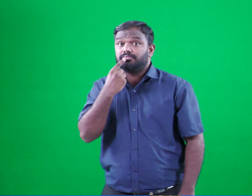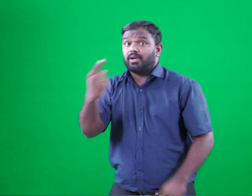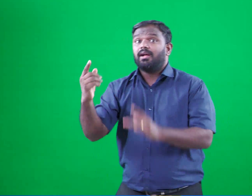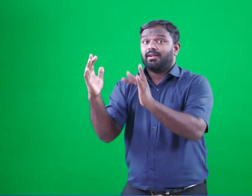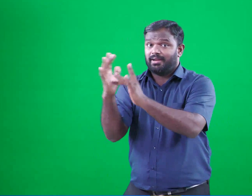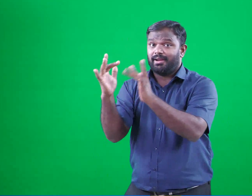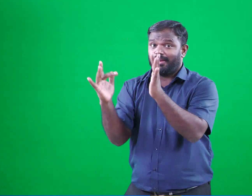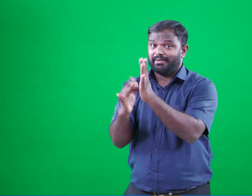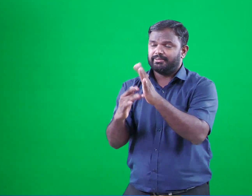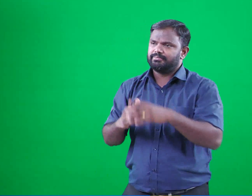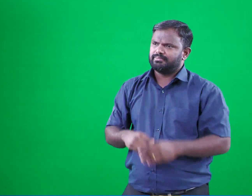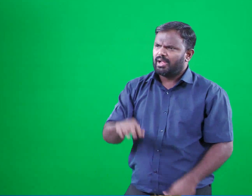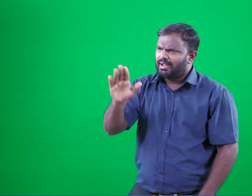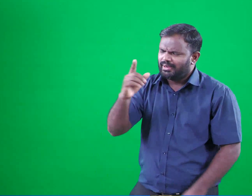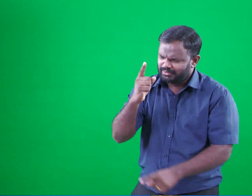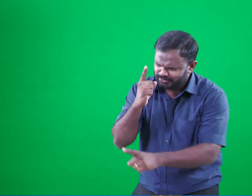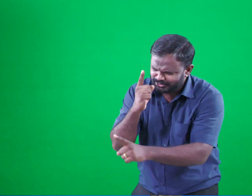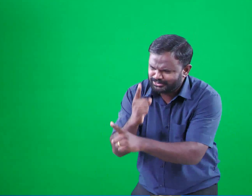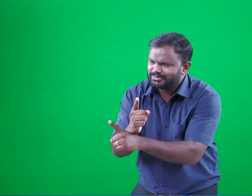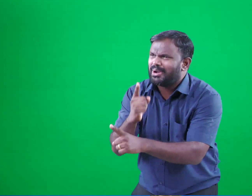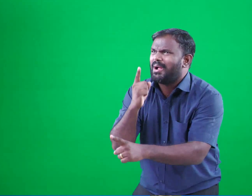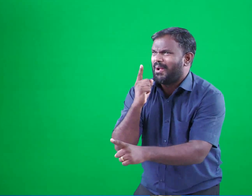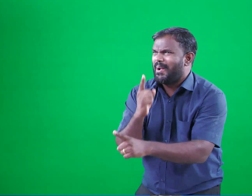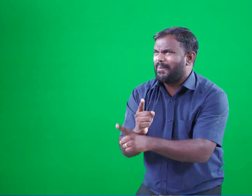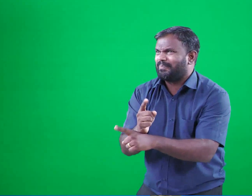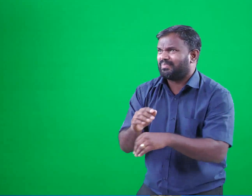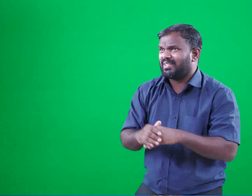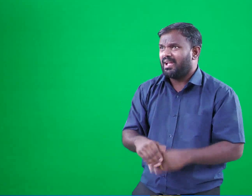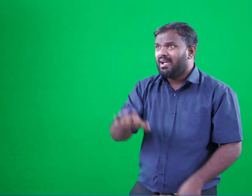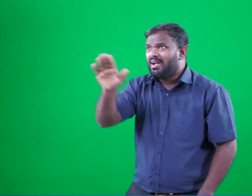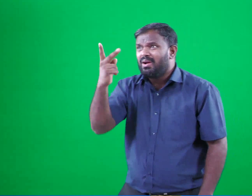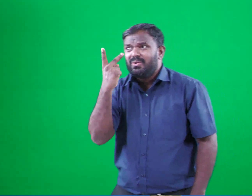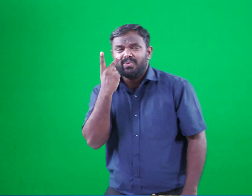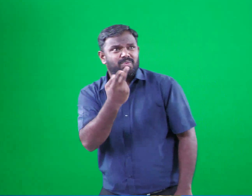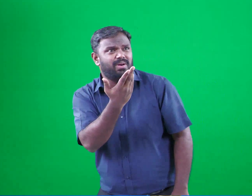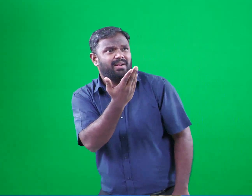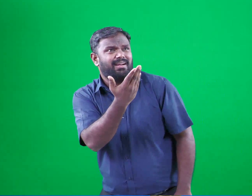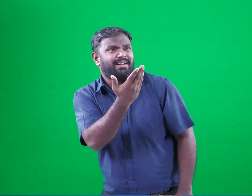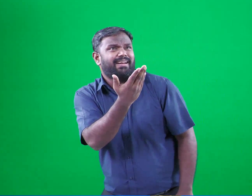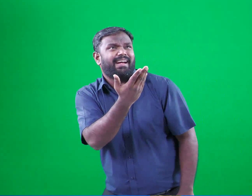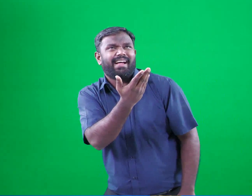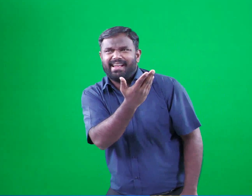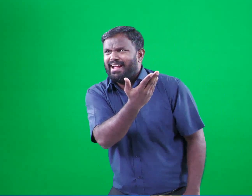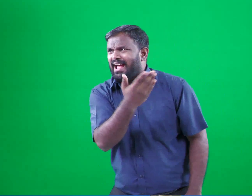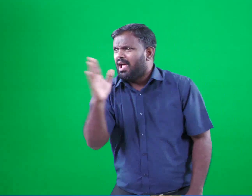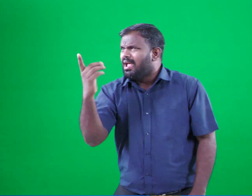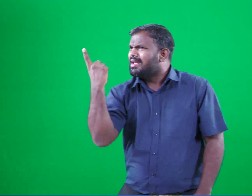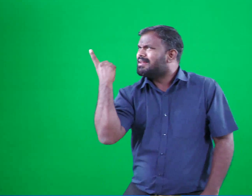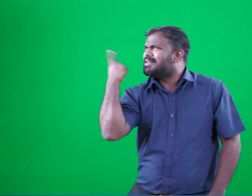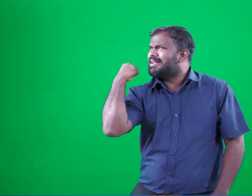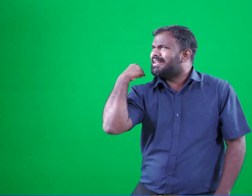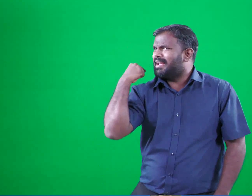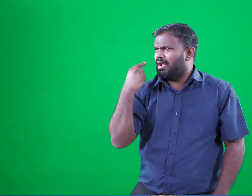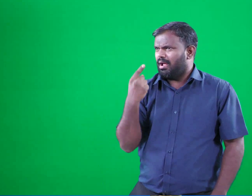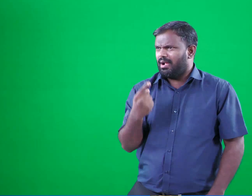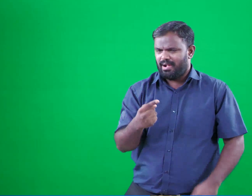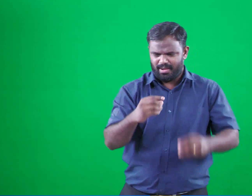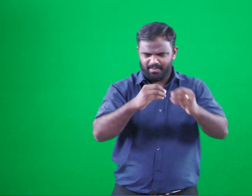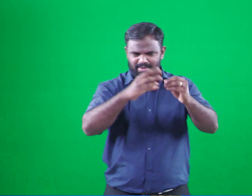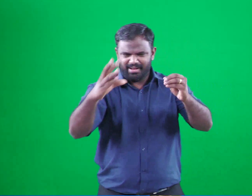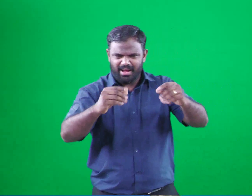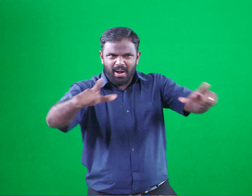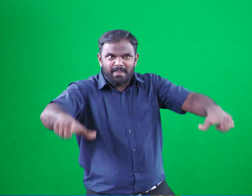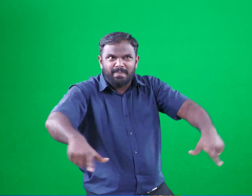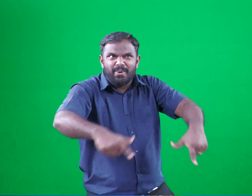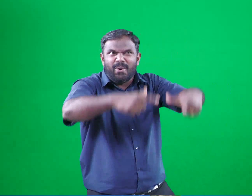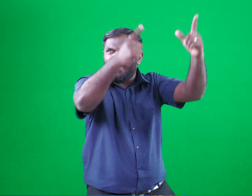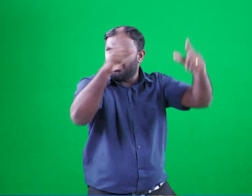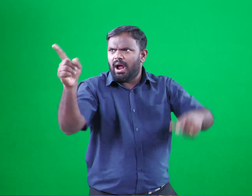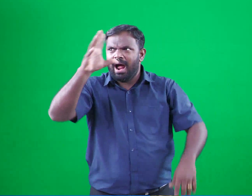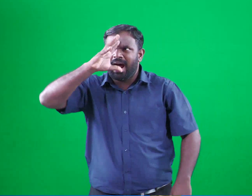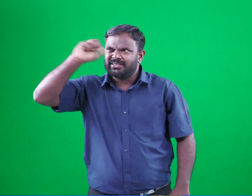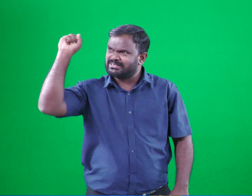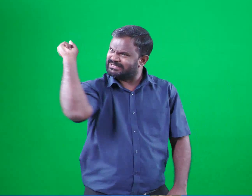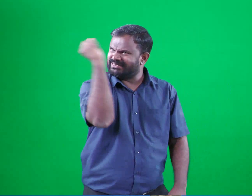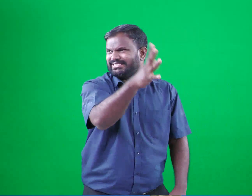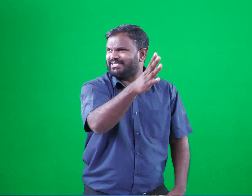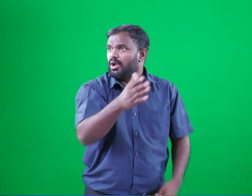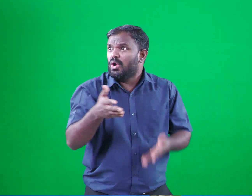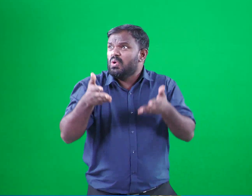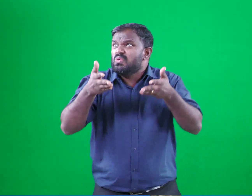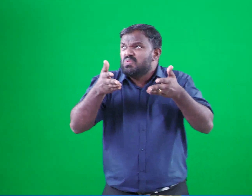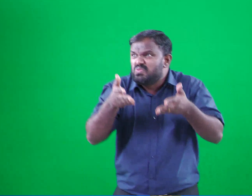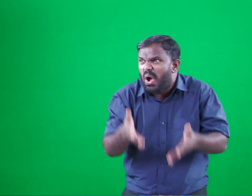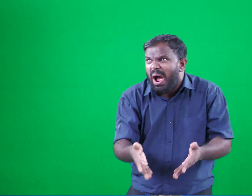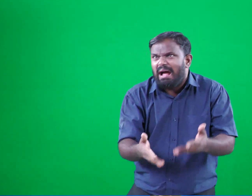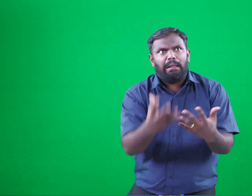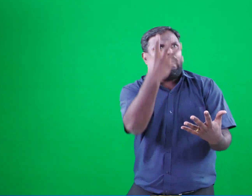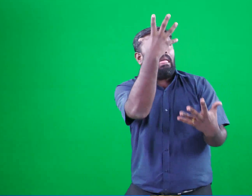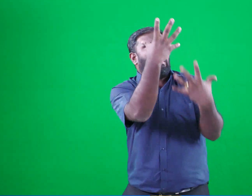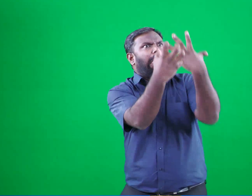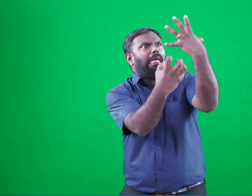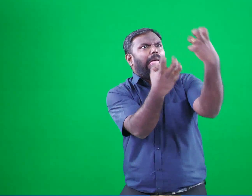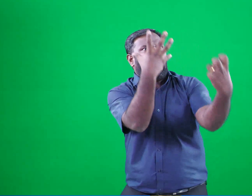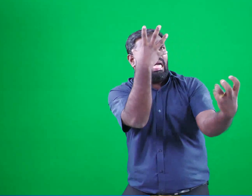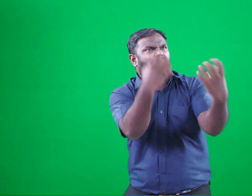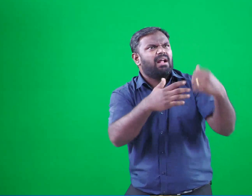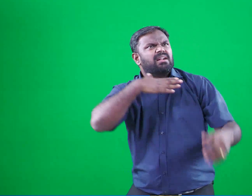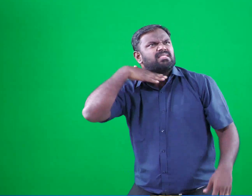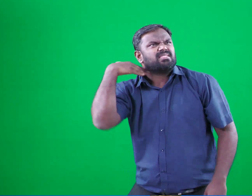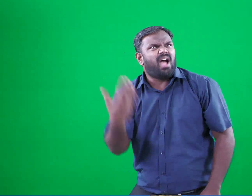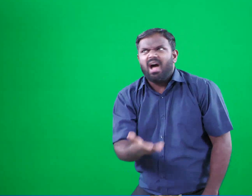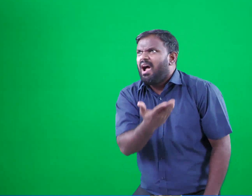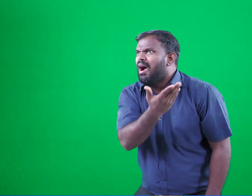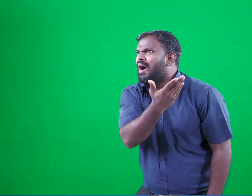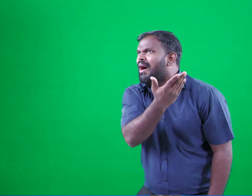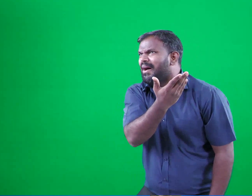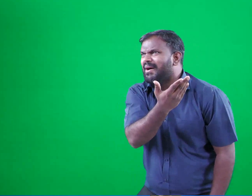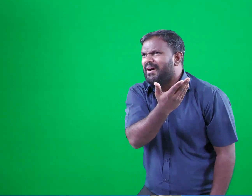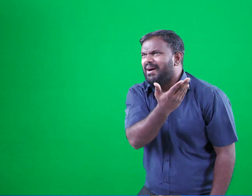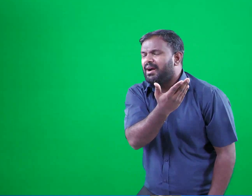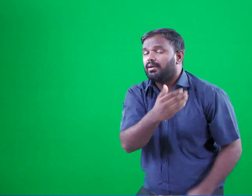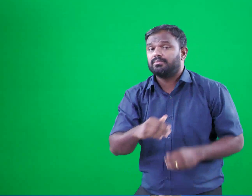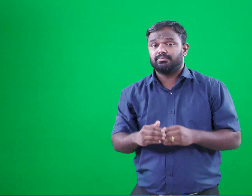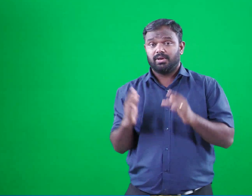"Have faith in God," Jesus said to them.